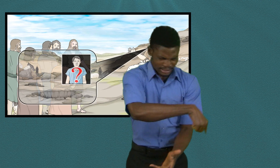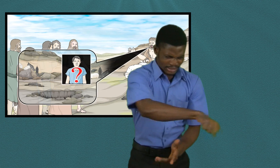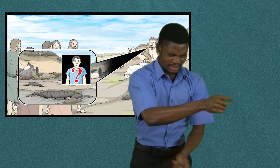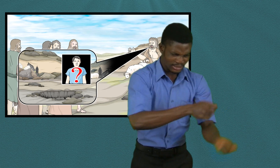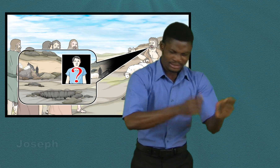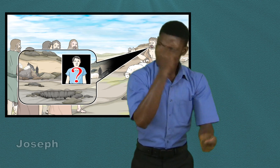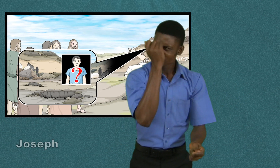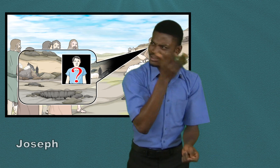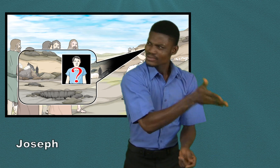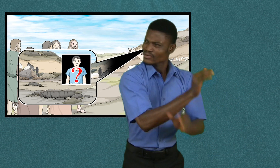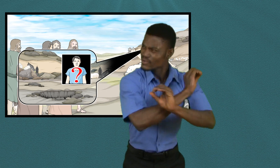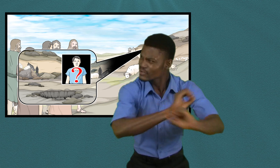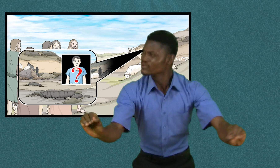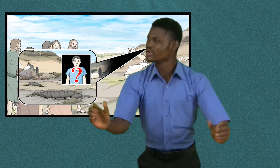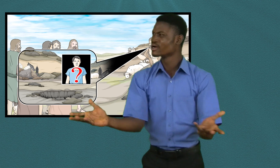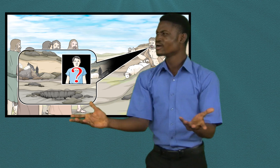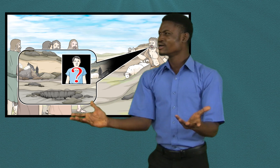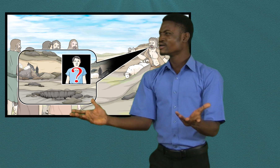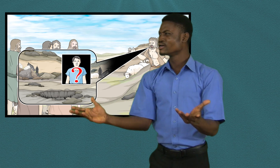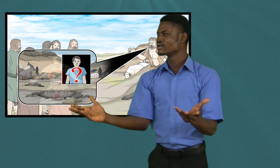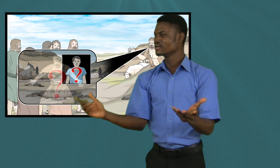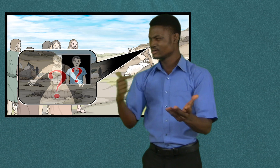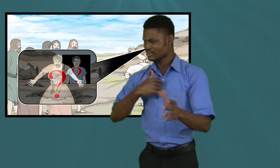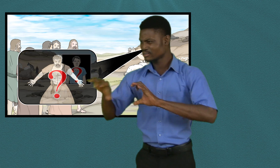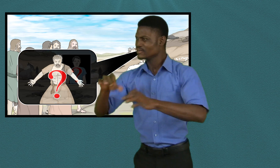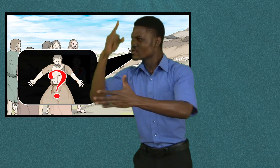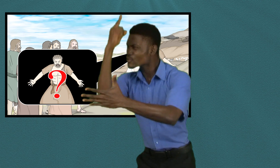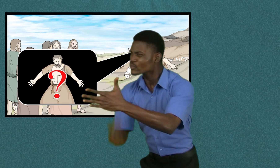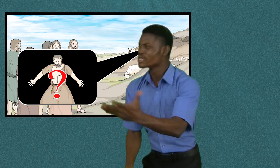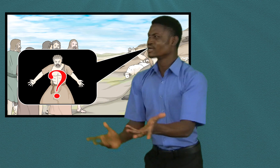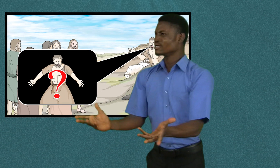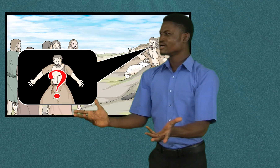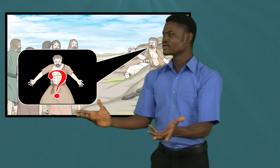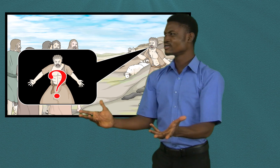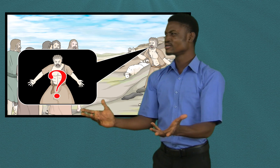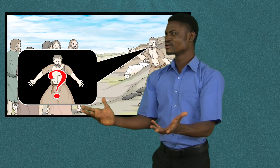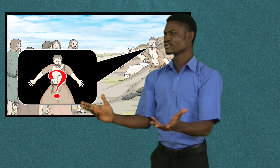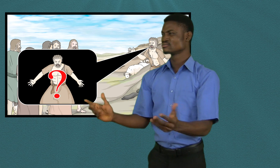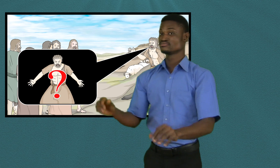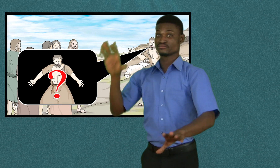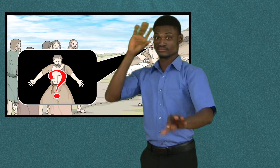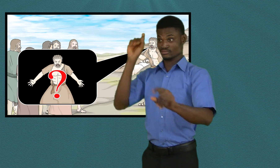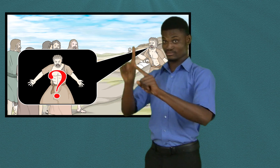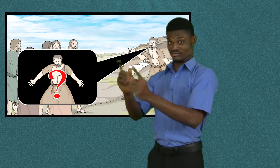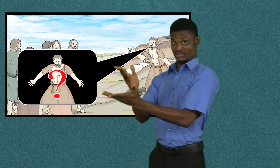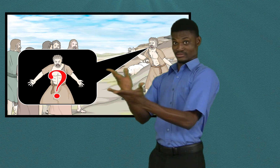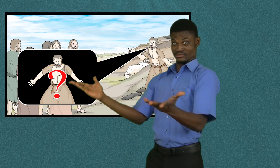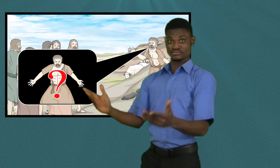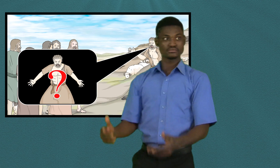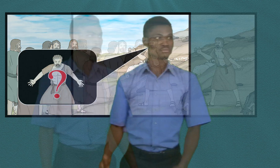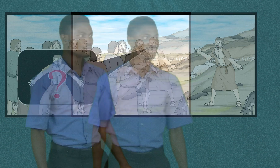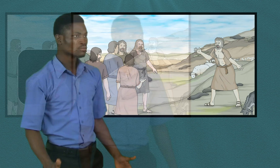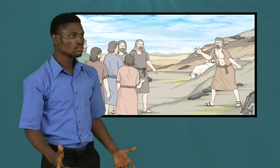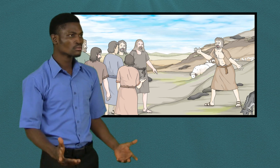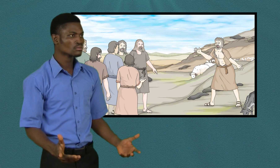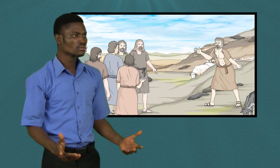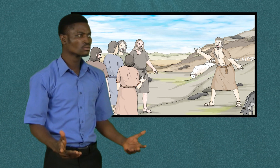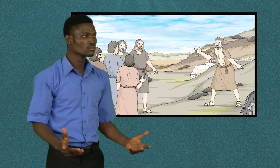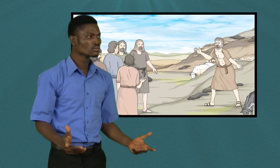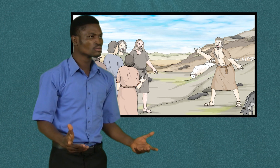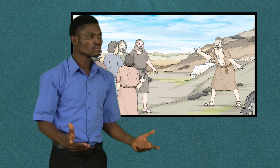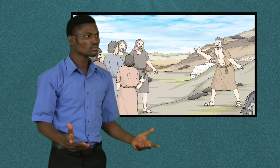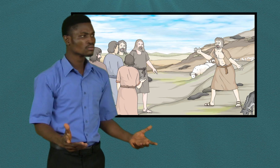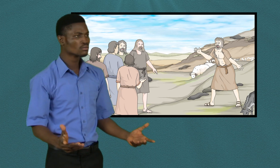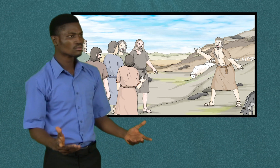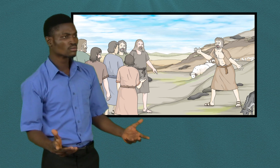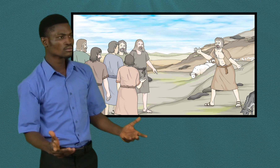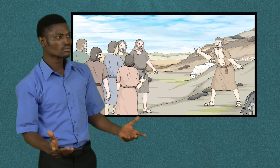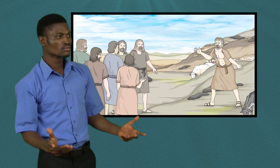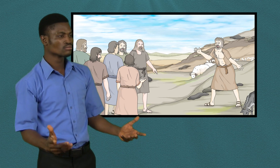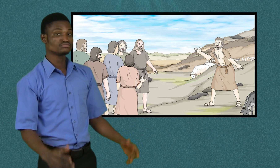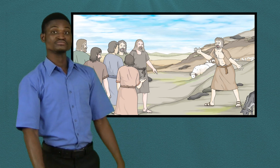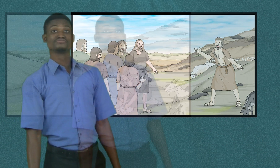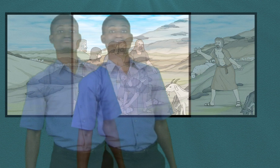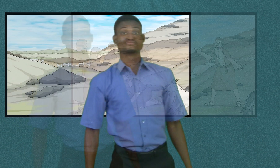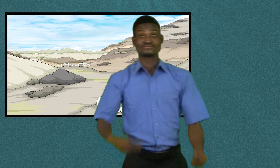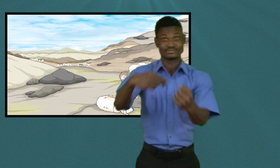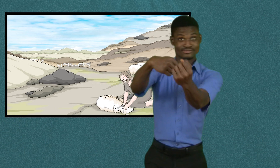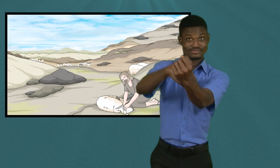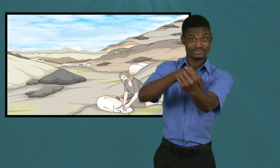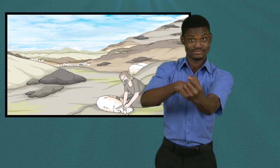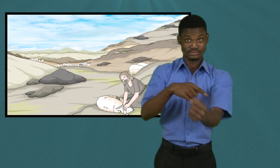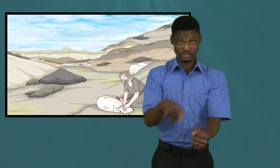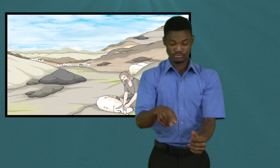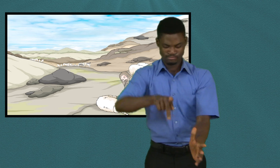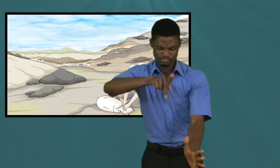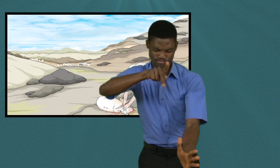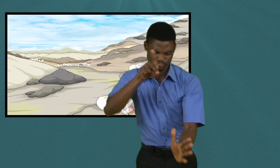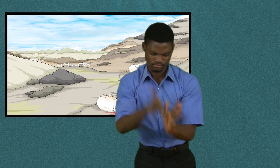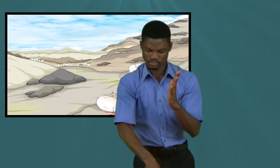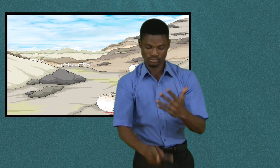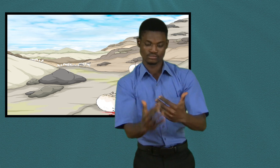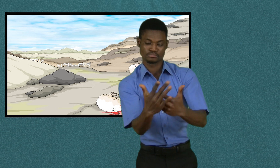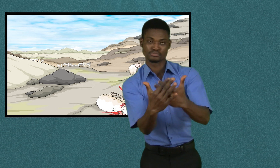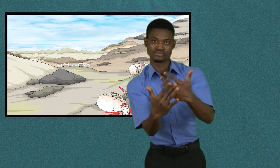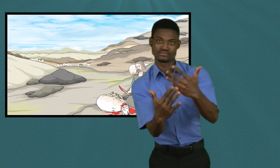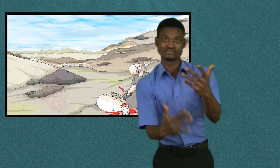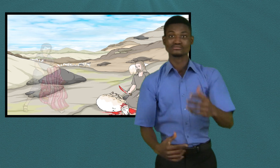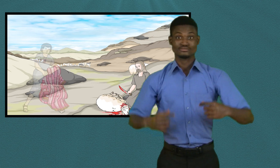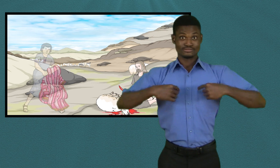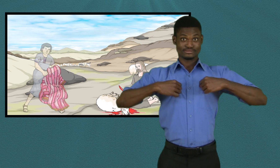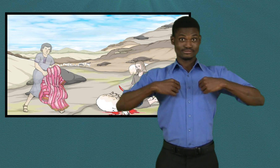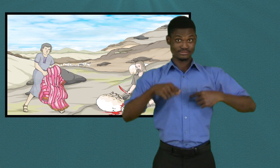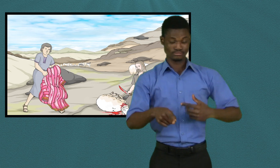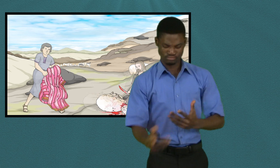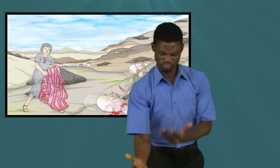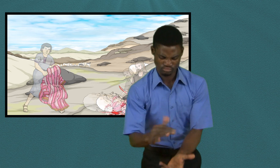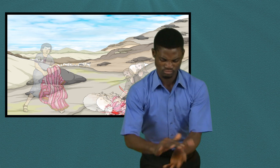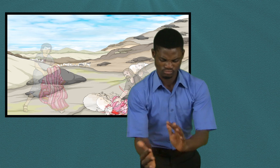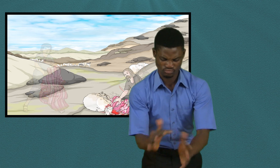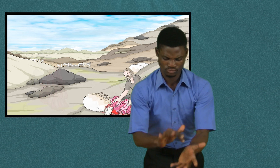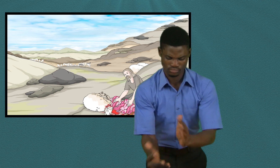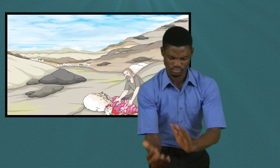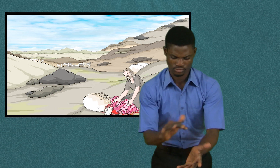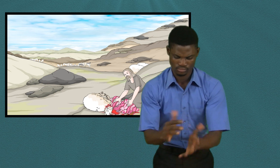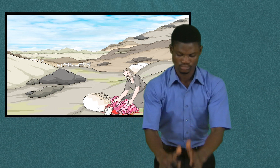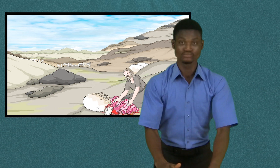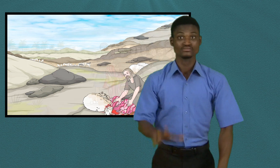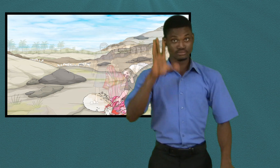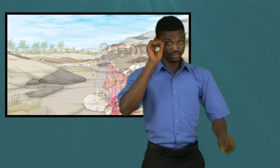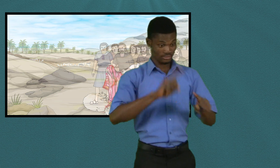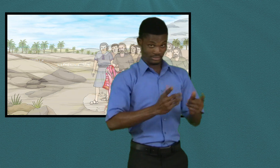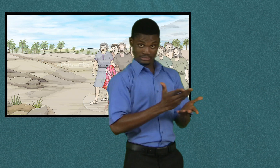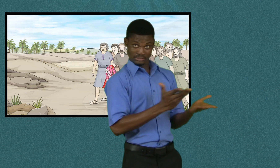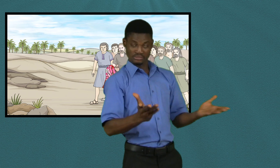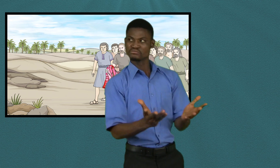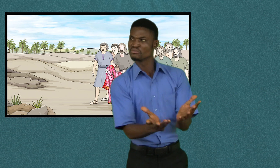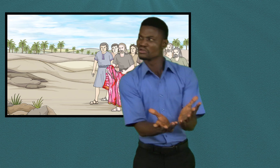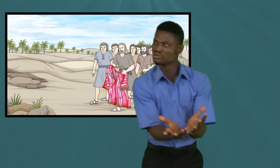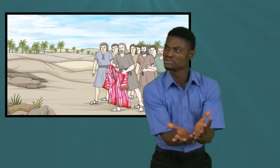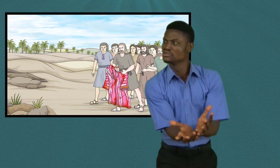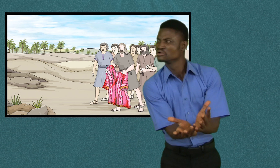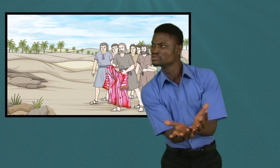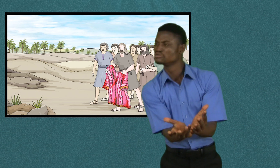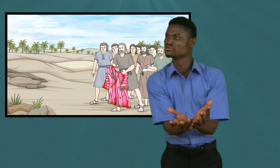What am I going to do?” Then they took Joseph’s robe, slaughtered a young goat, and dipped the robe in its blood.